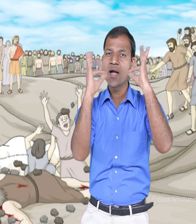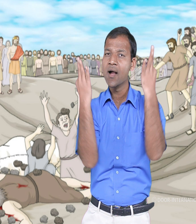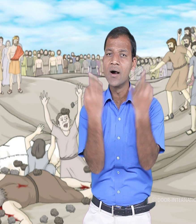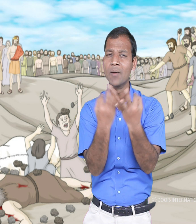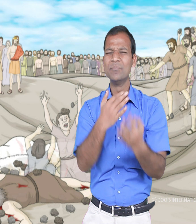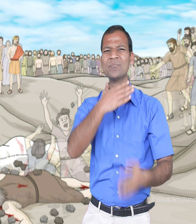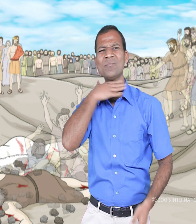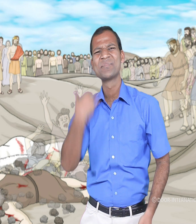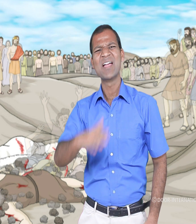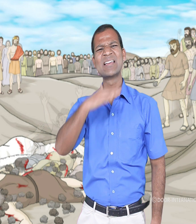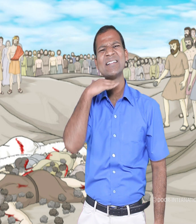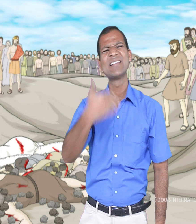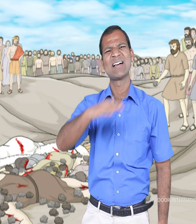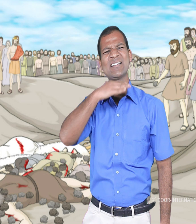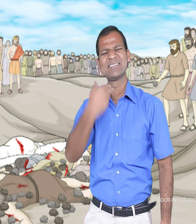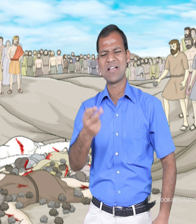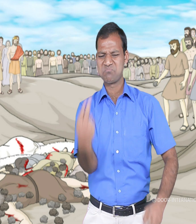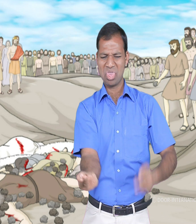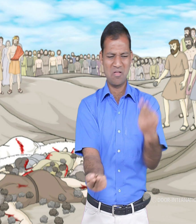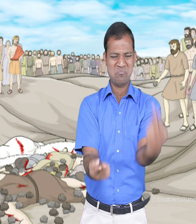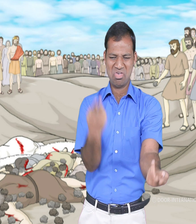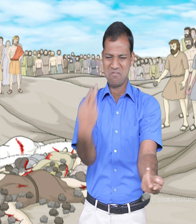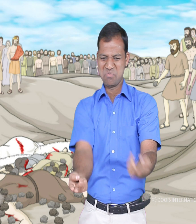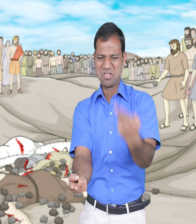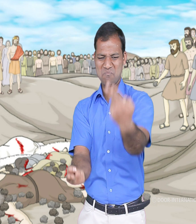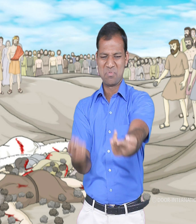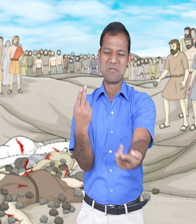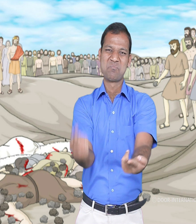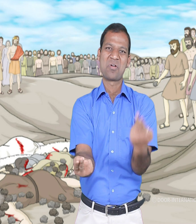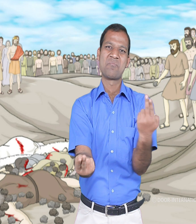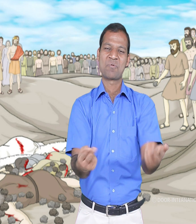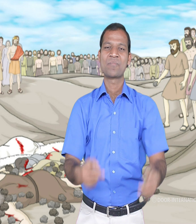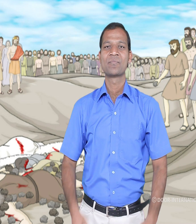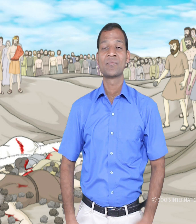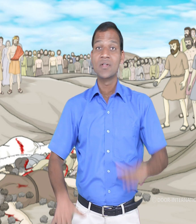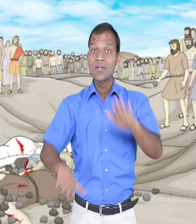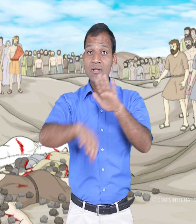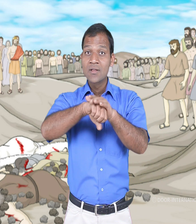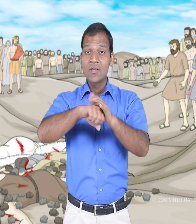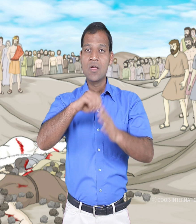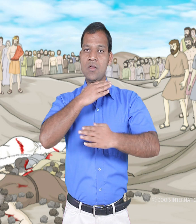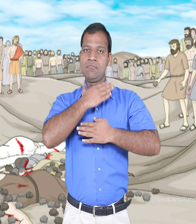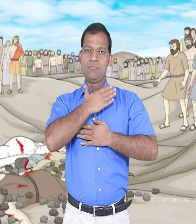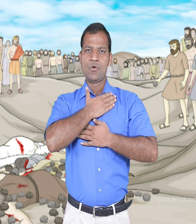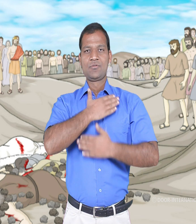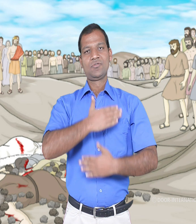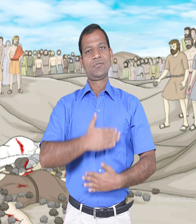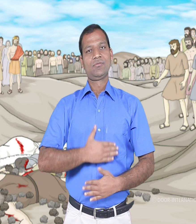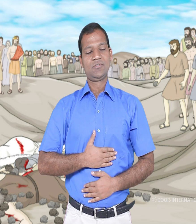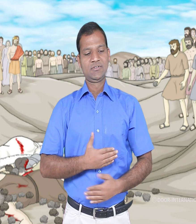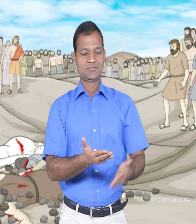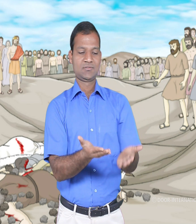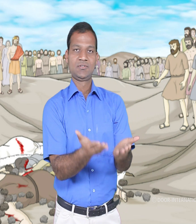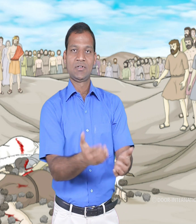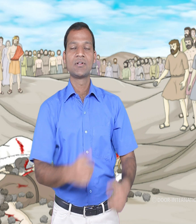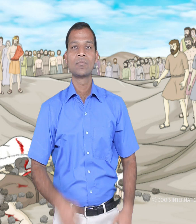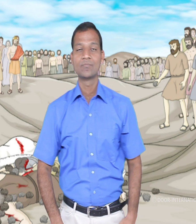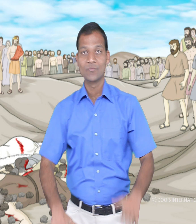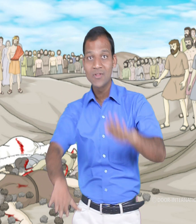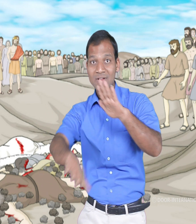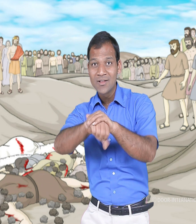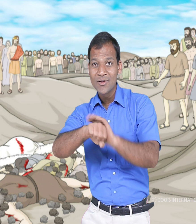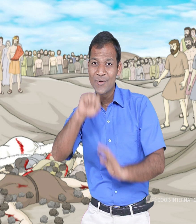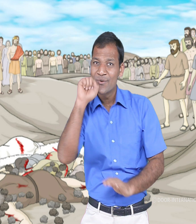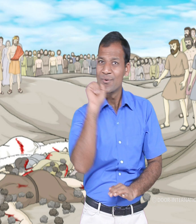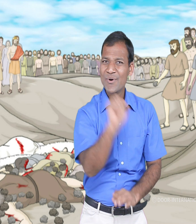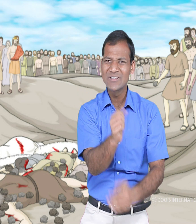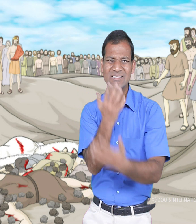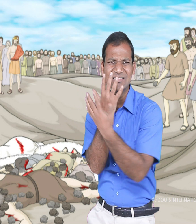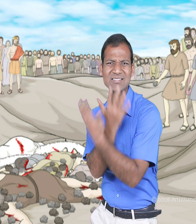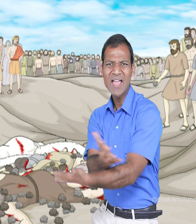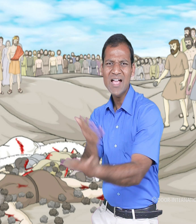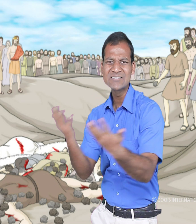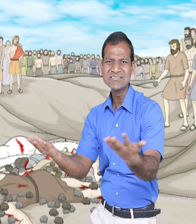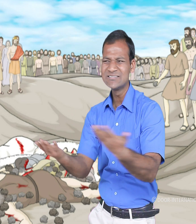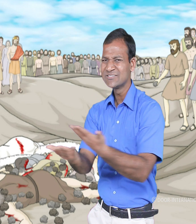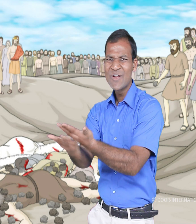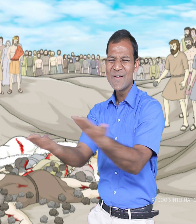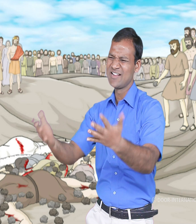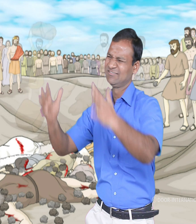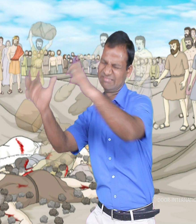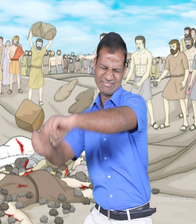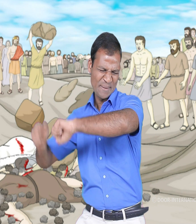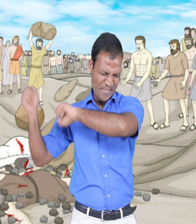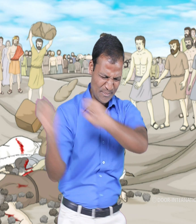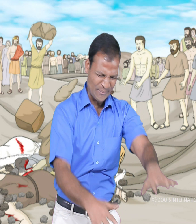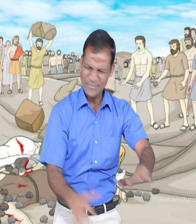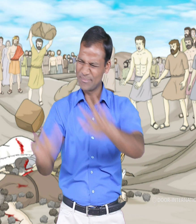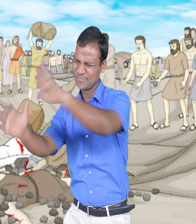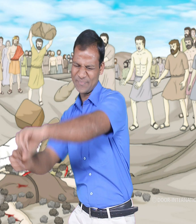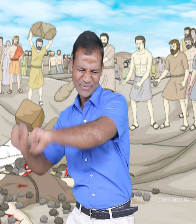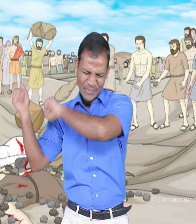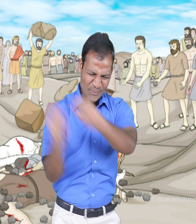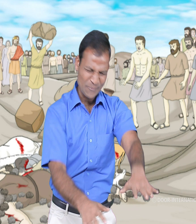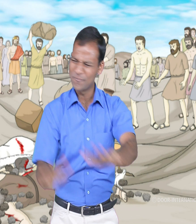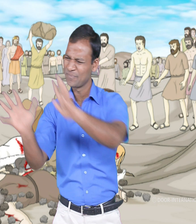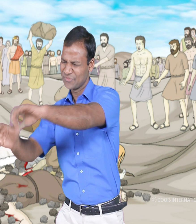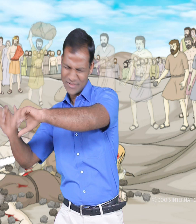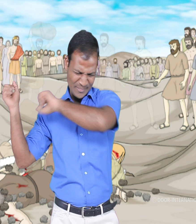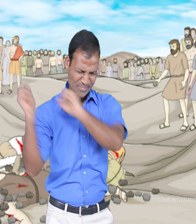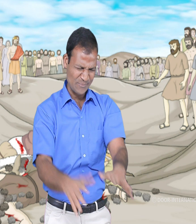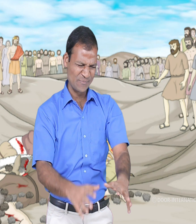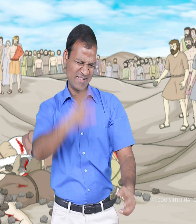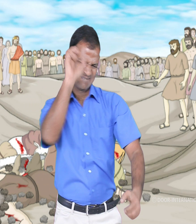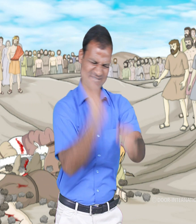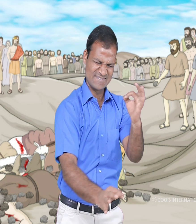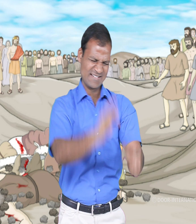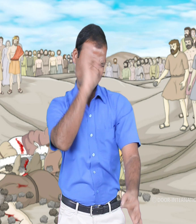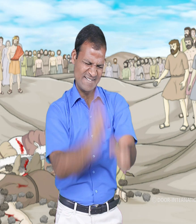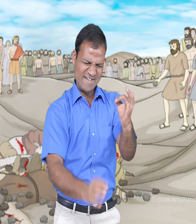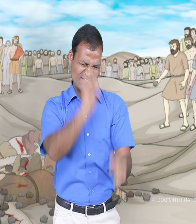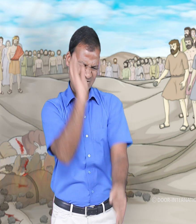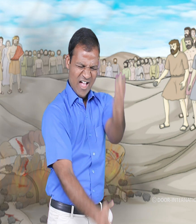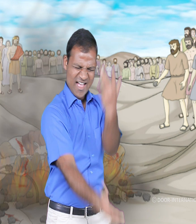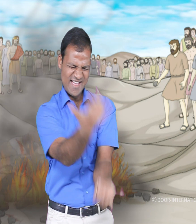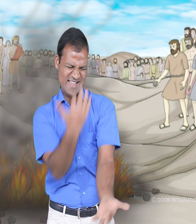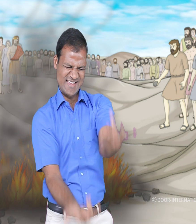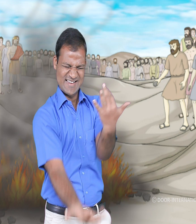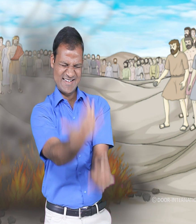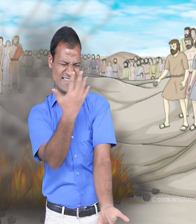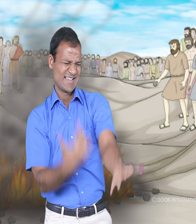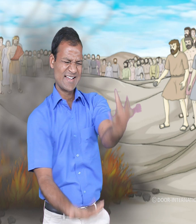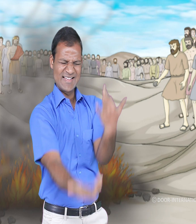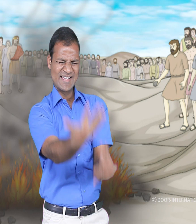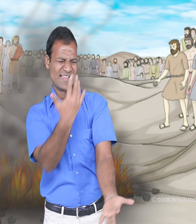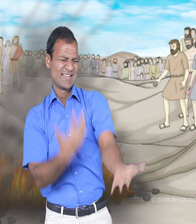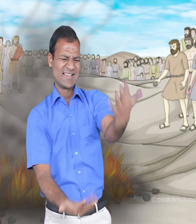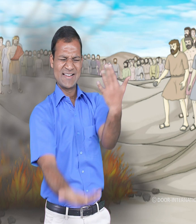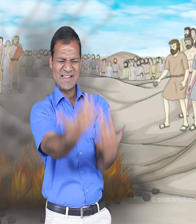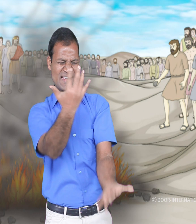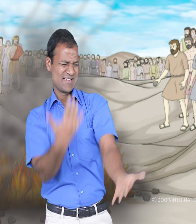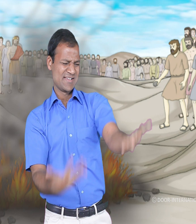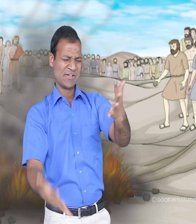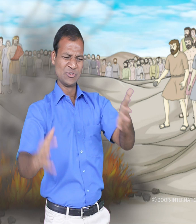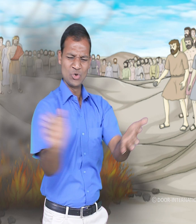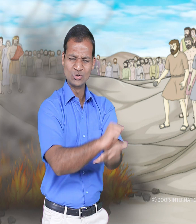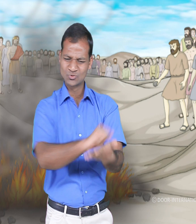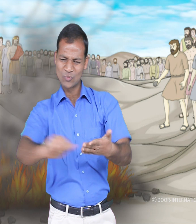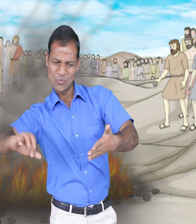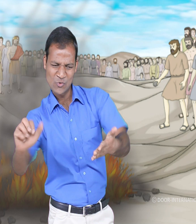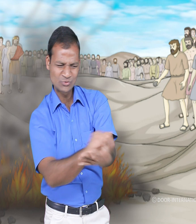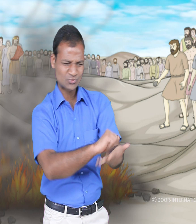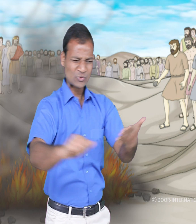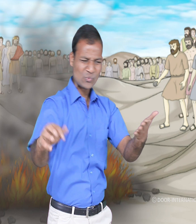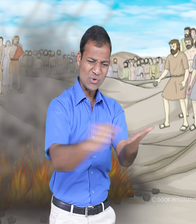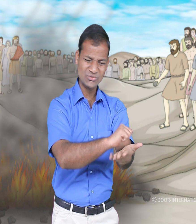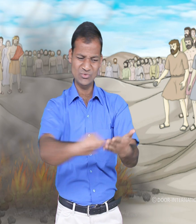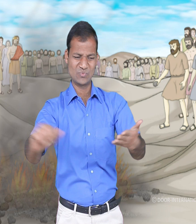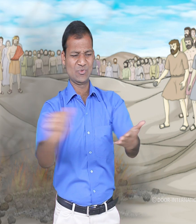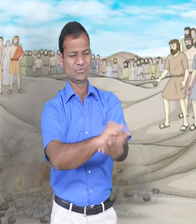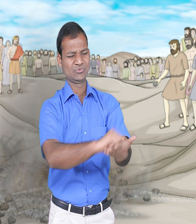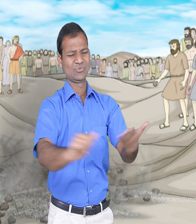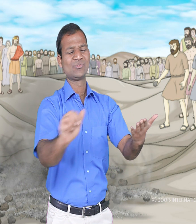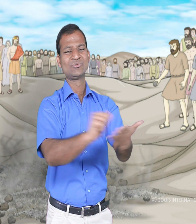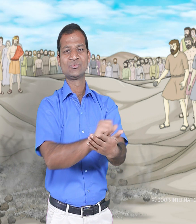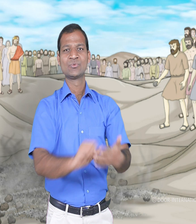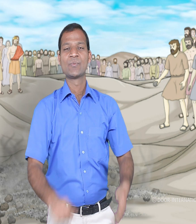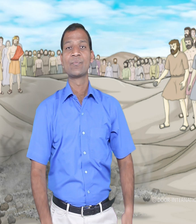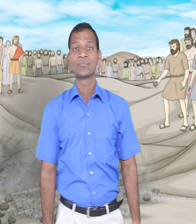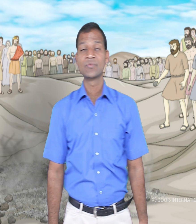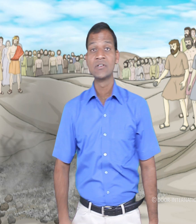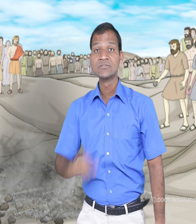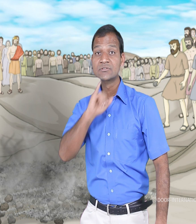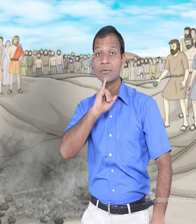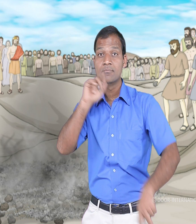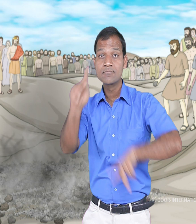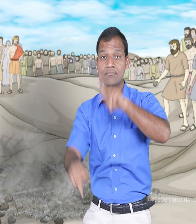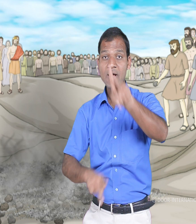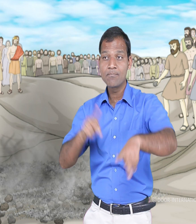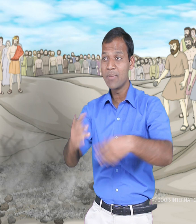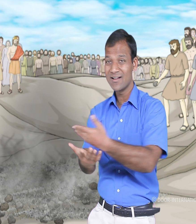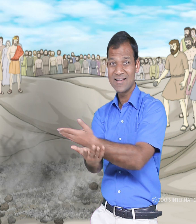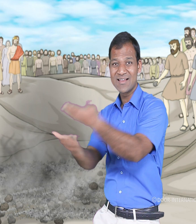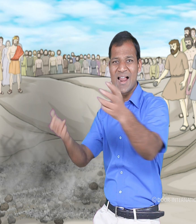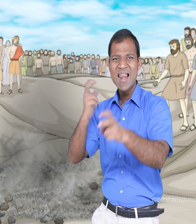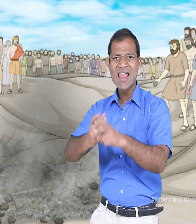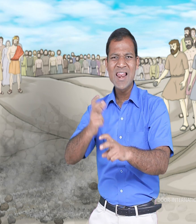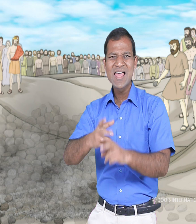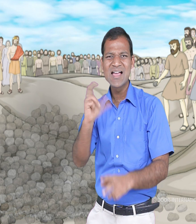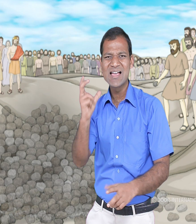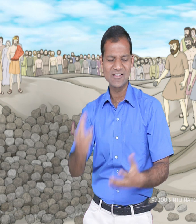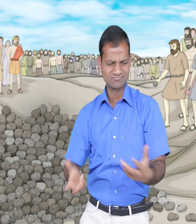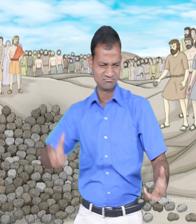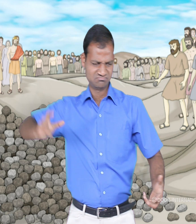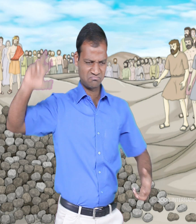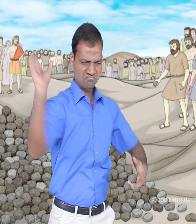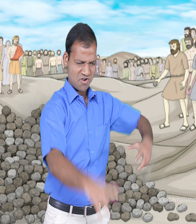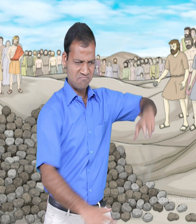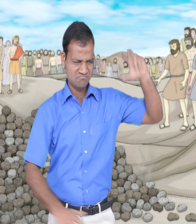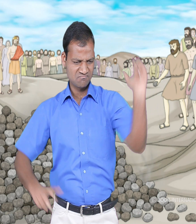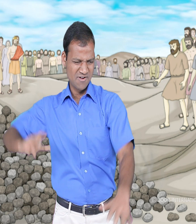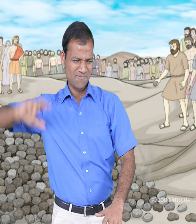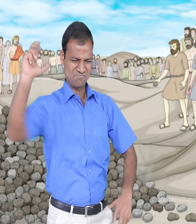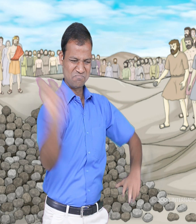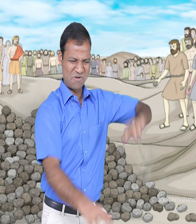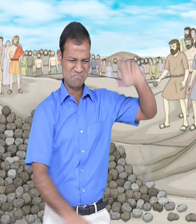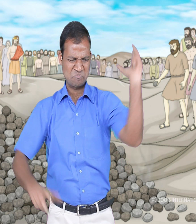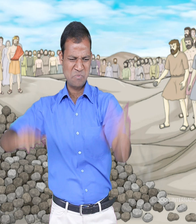Then they stoned the others and burned their bodies.